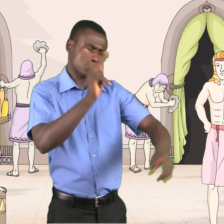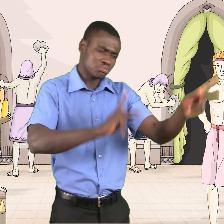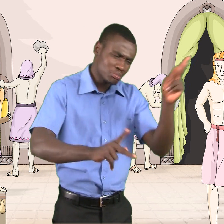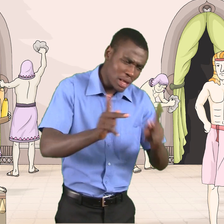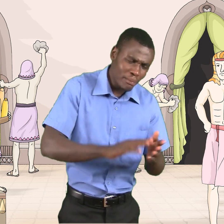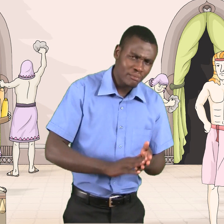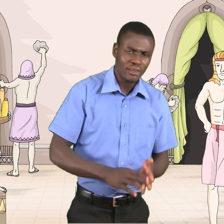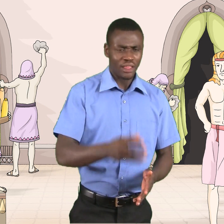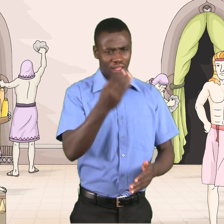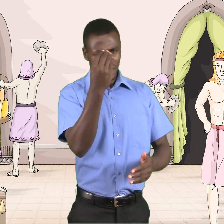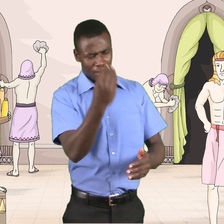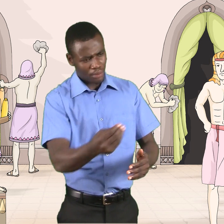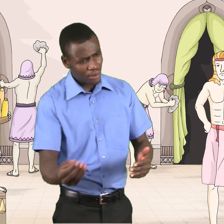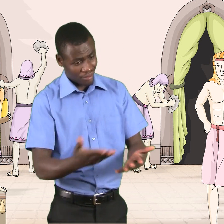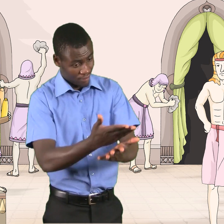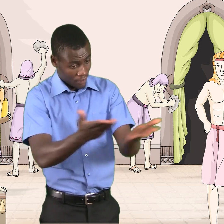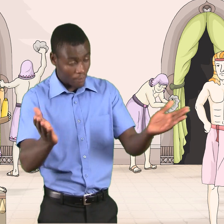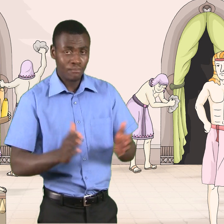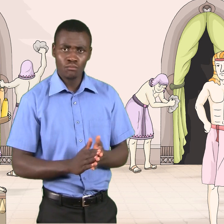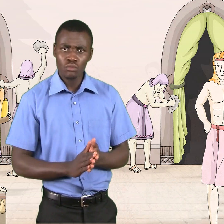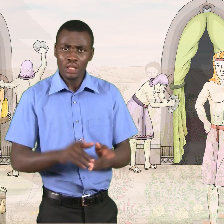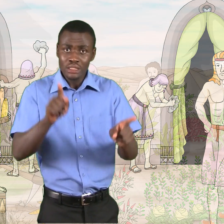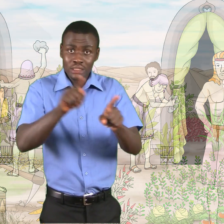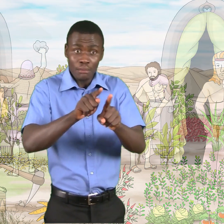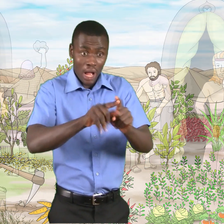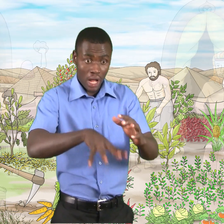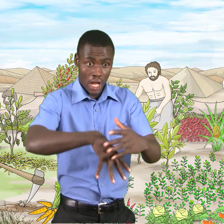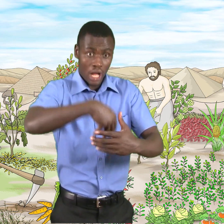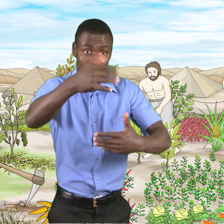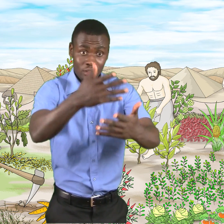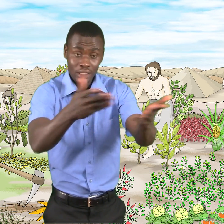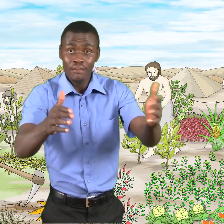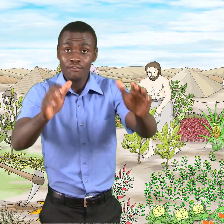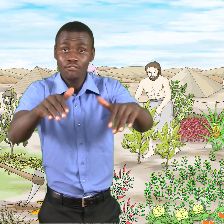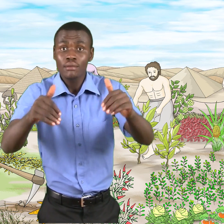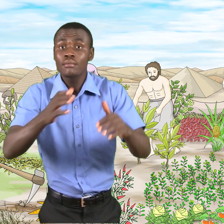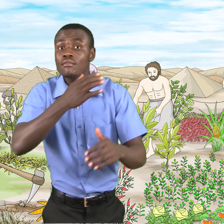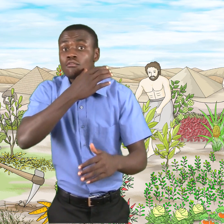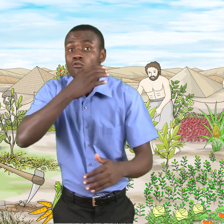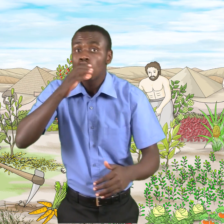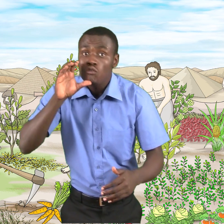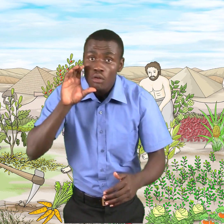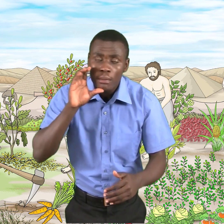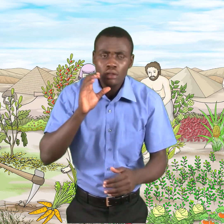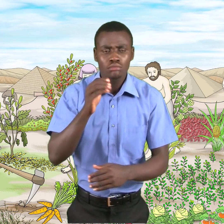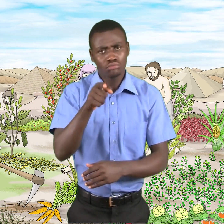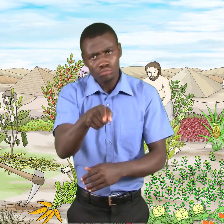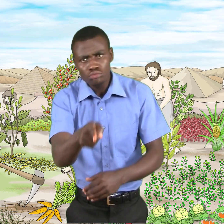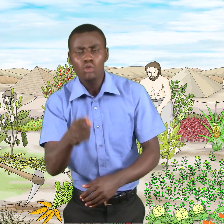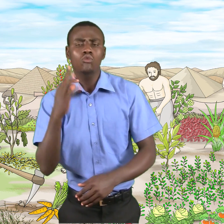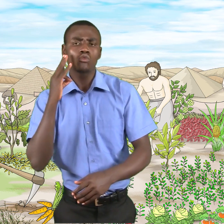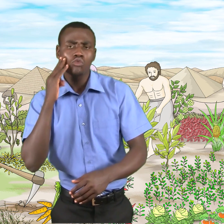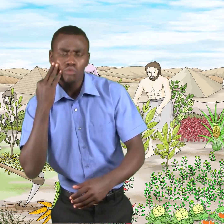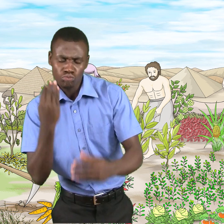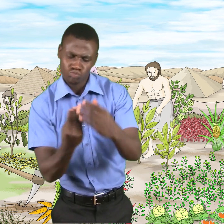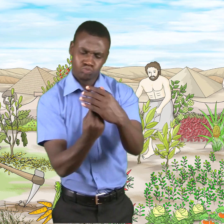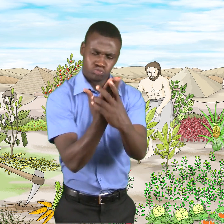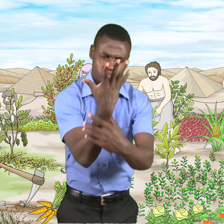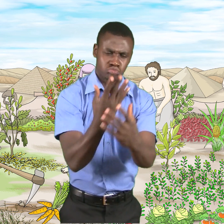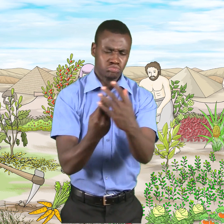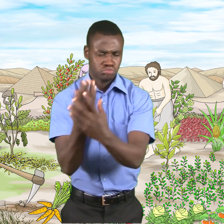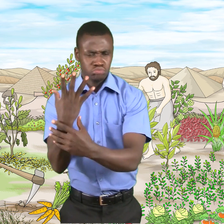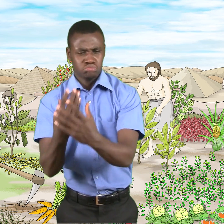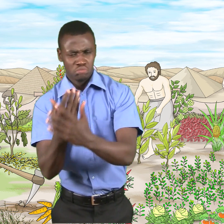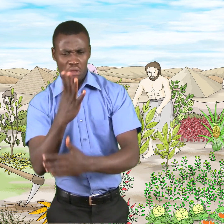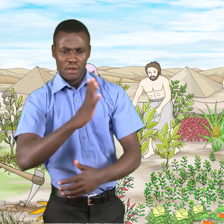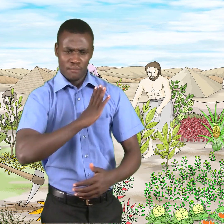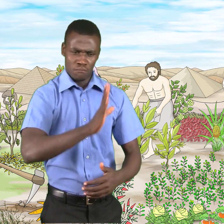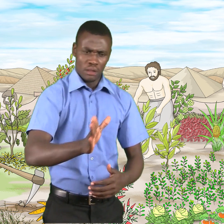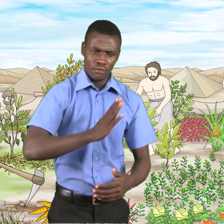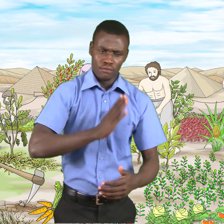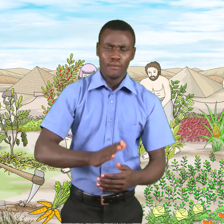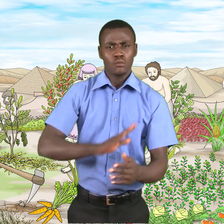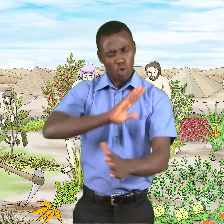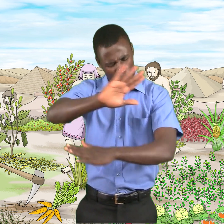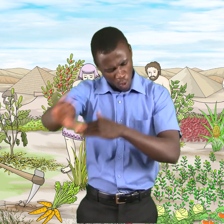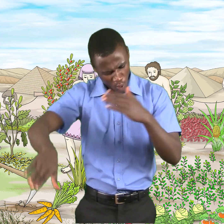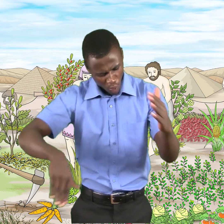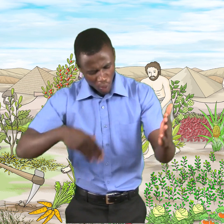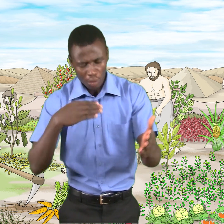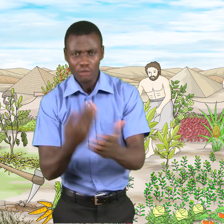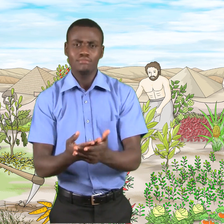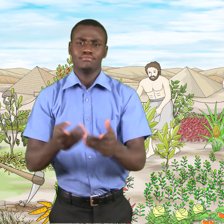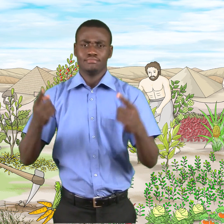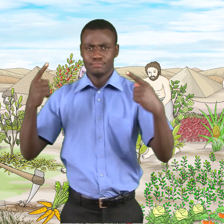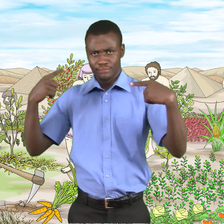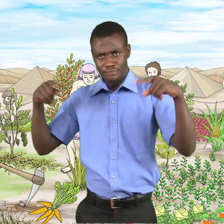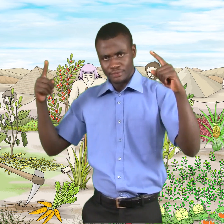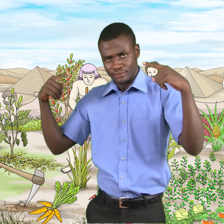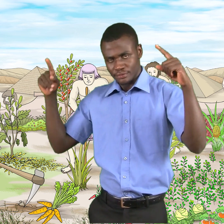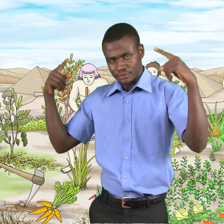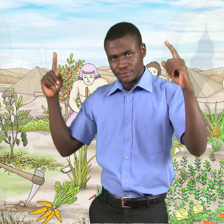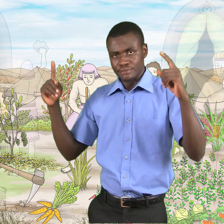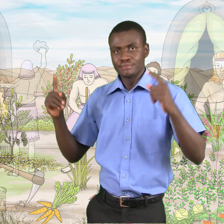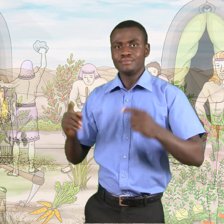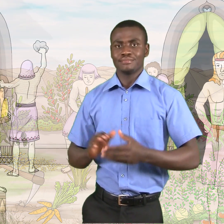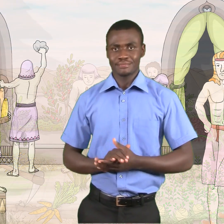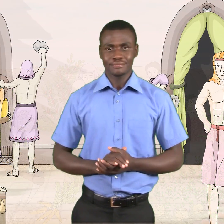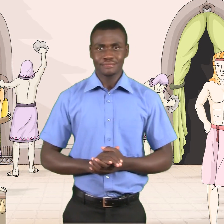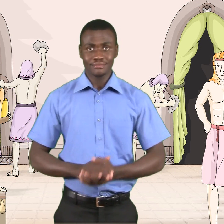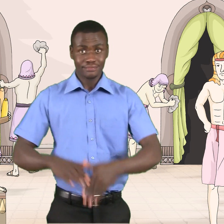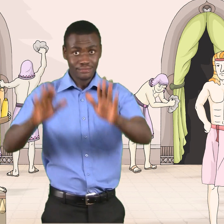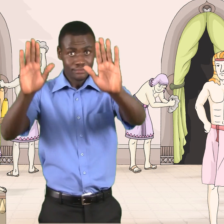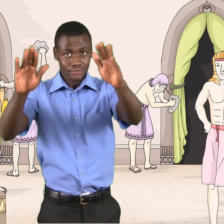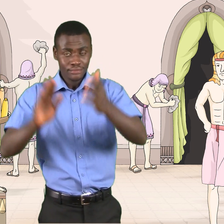The LORD’s blessing was on everything he owned, both in his house and in his field.